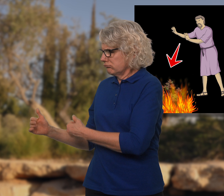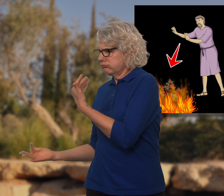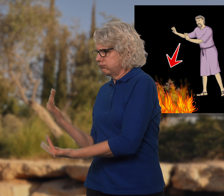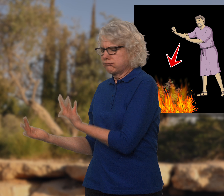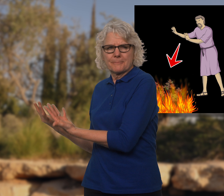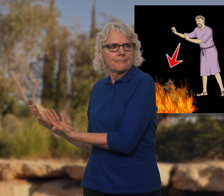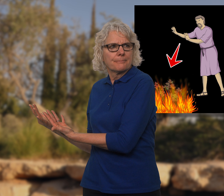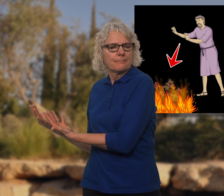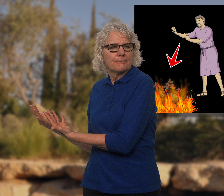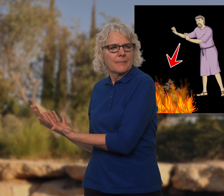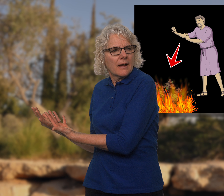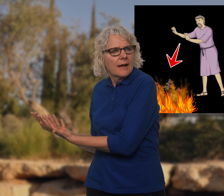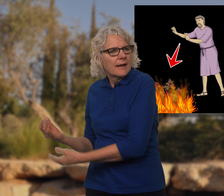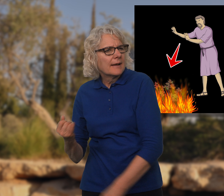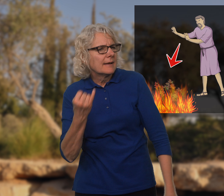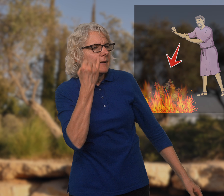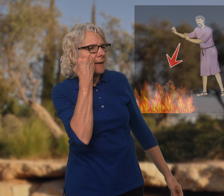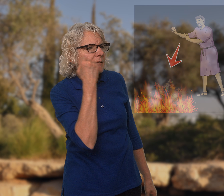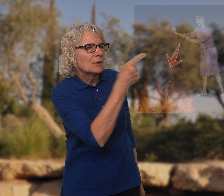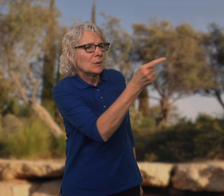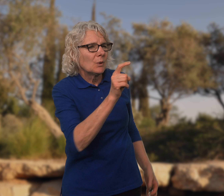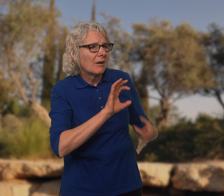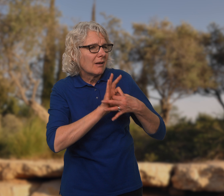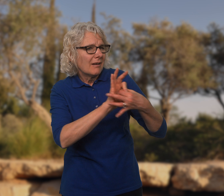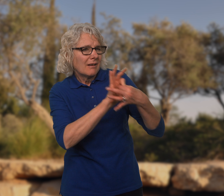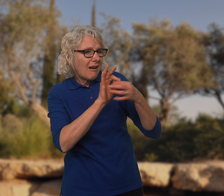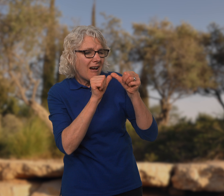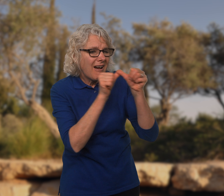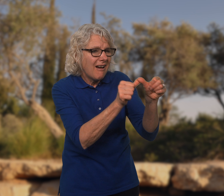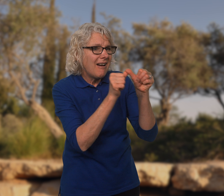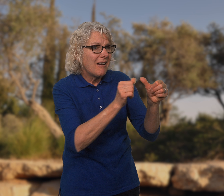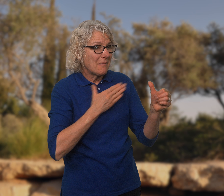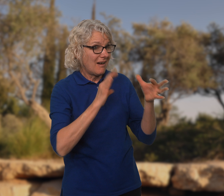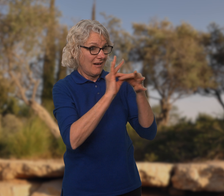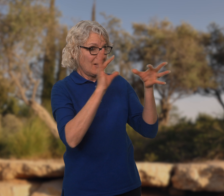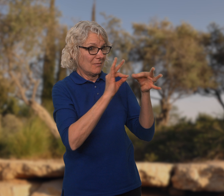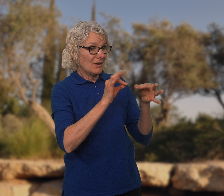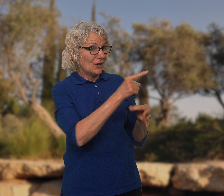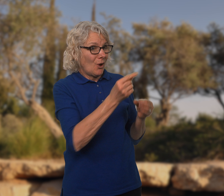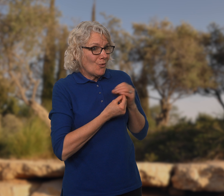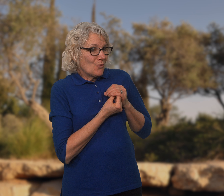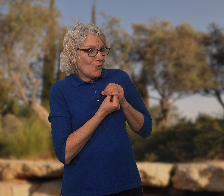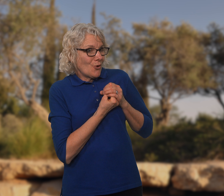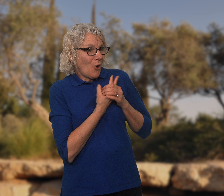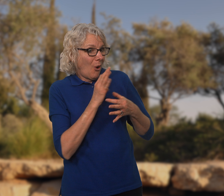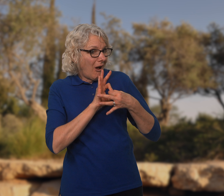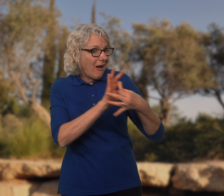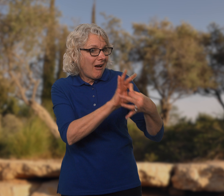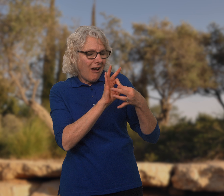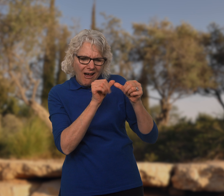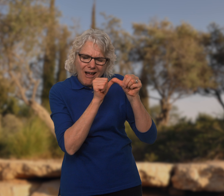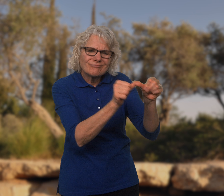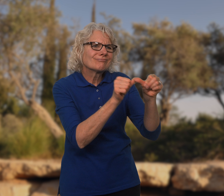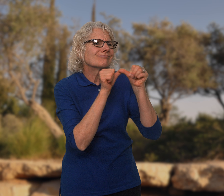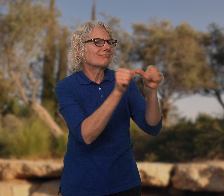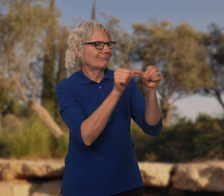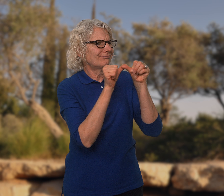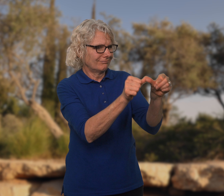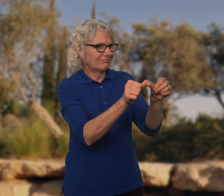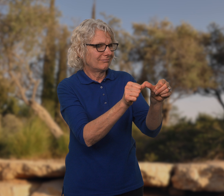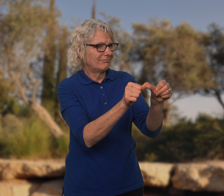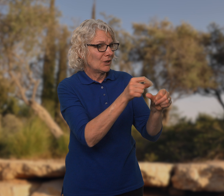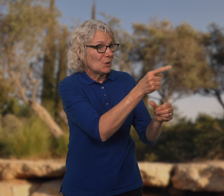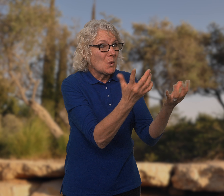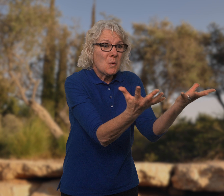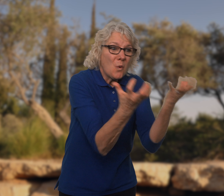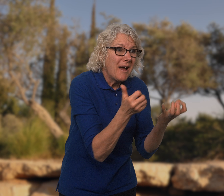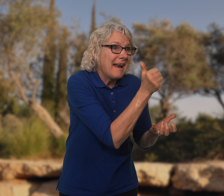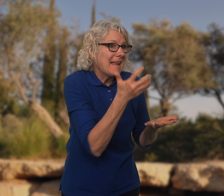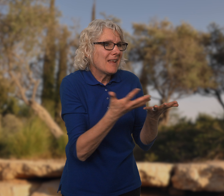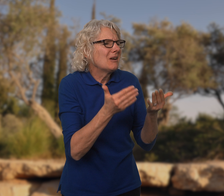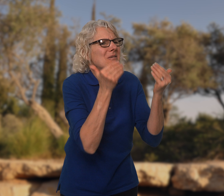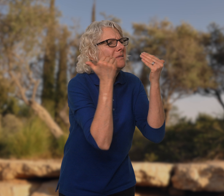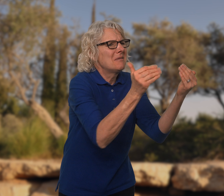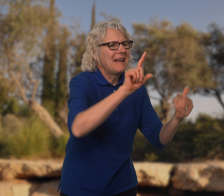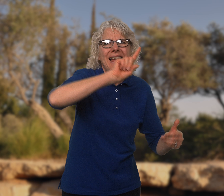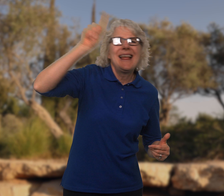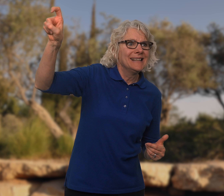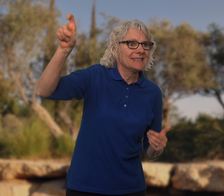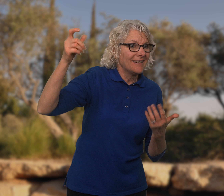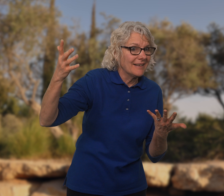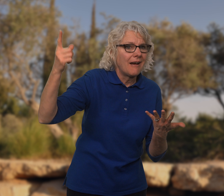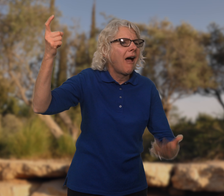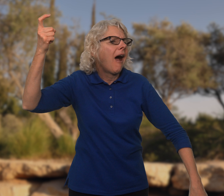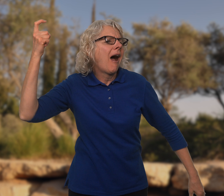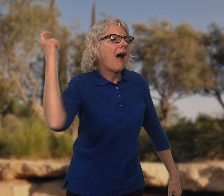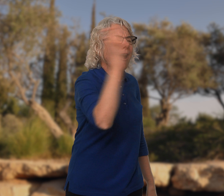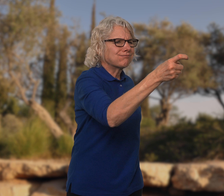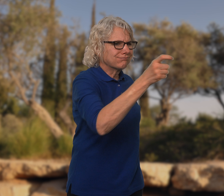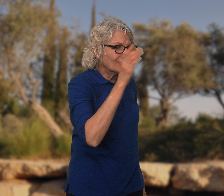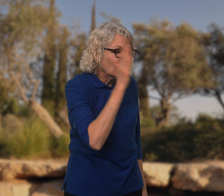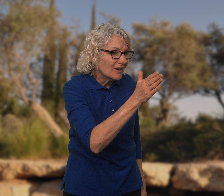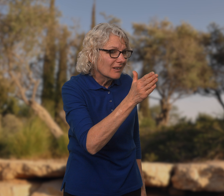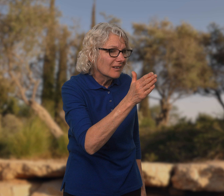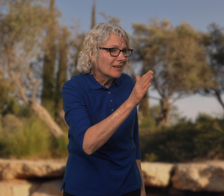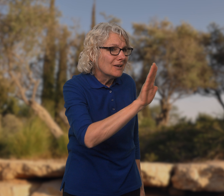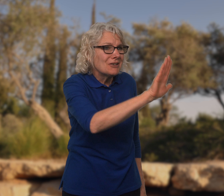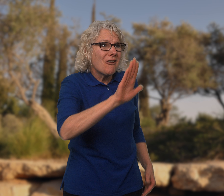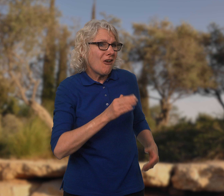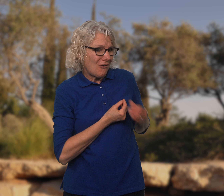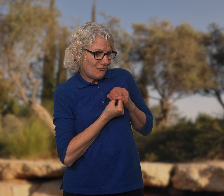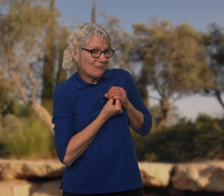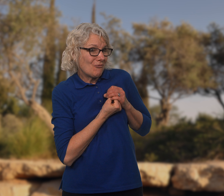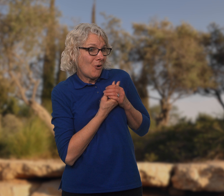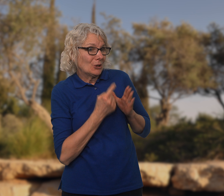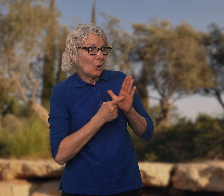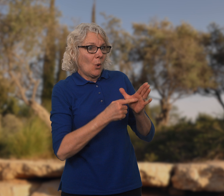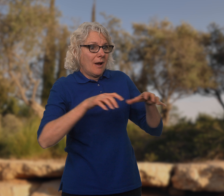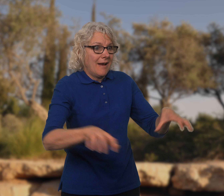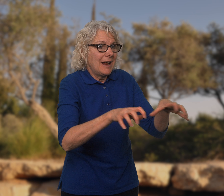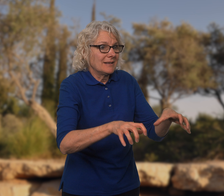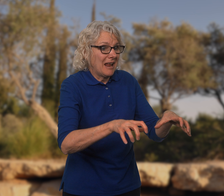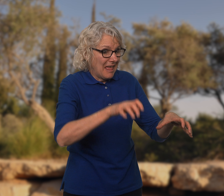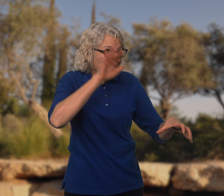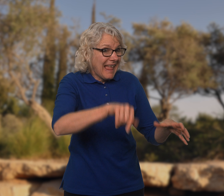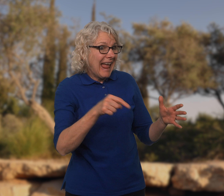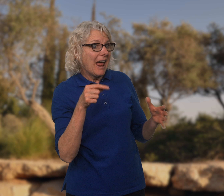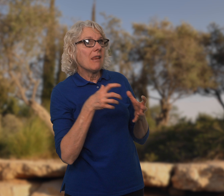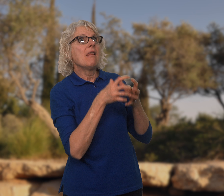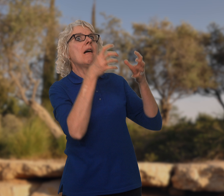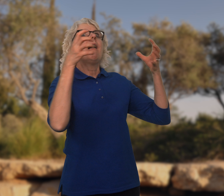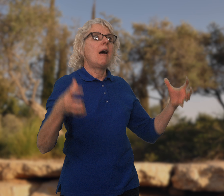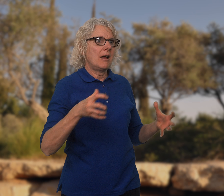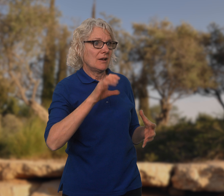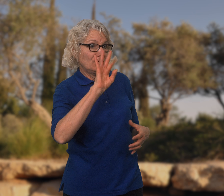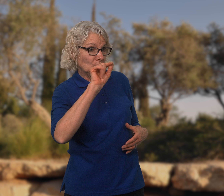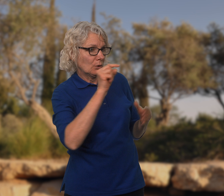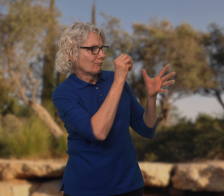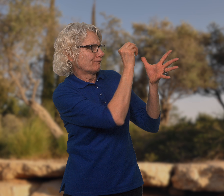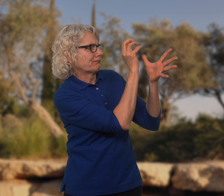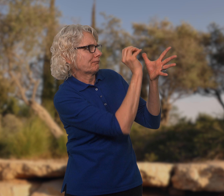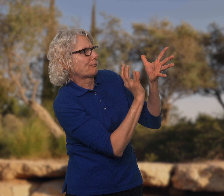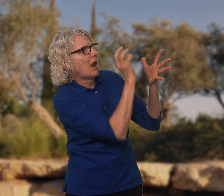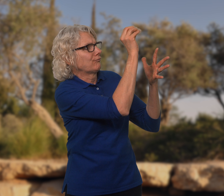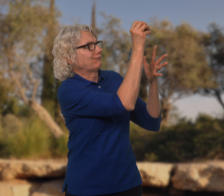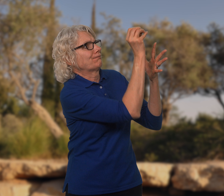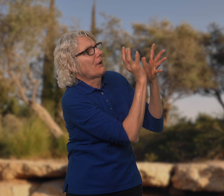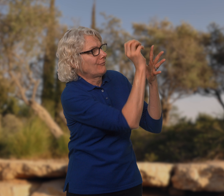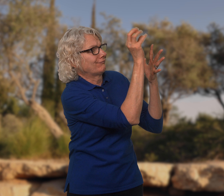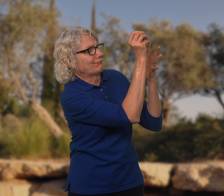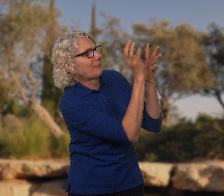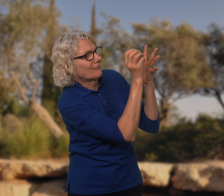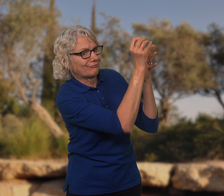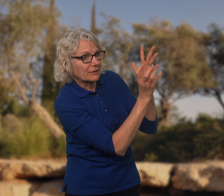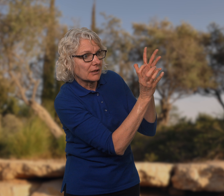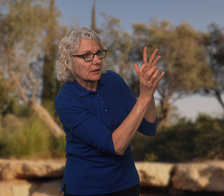If you remain in Me and My words remain in you, ask whatever you wish, and it will be done for you.